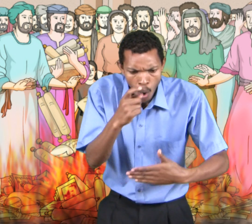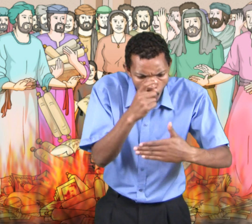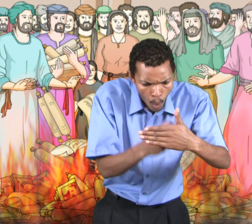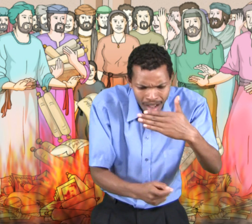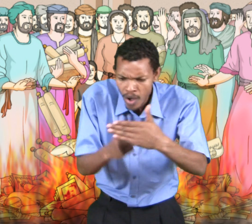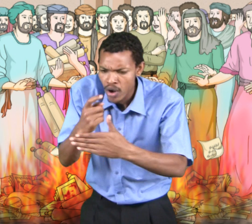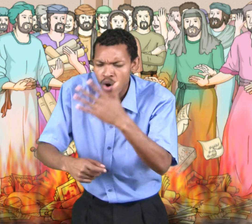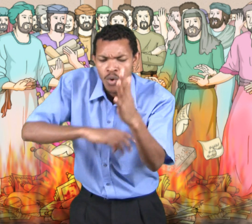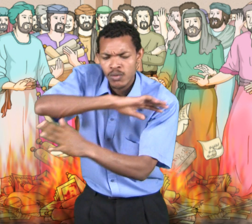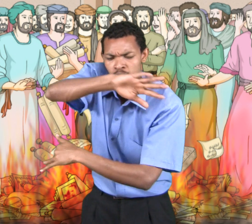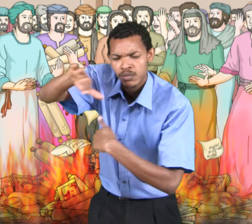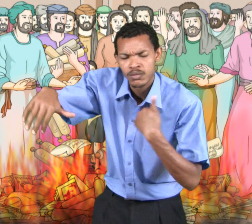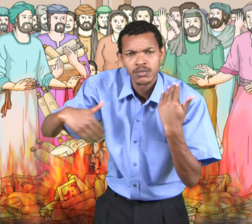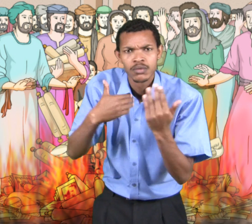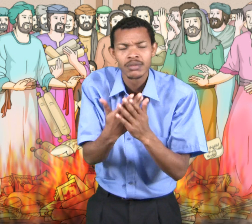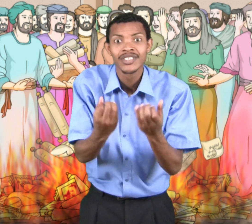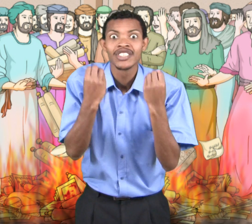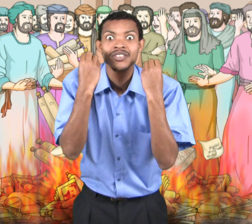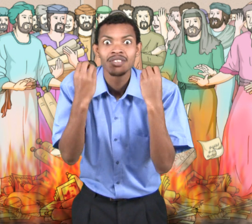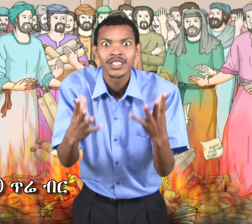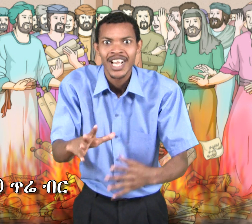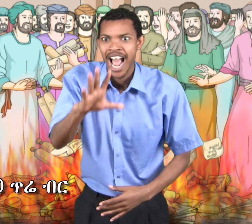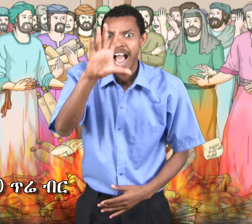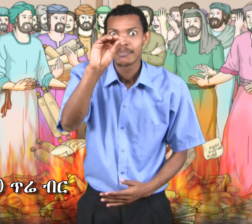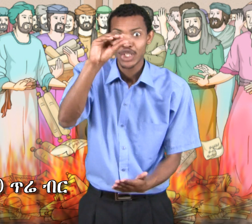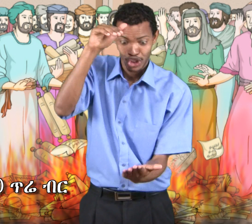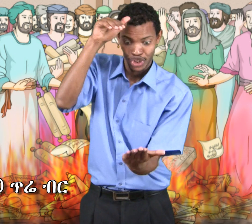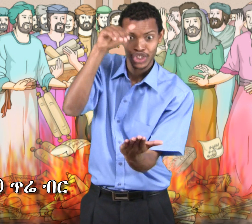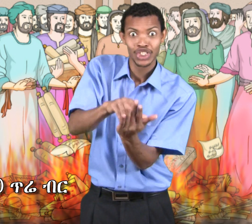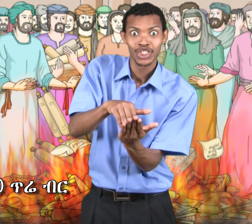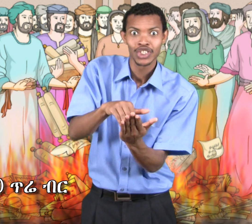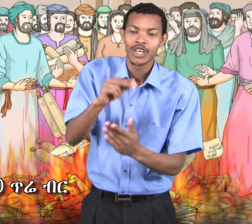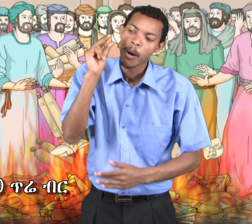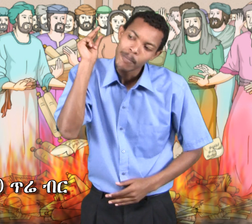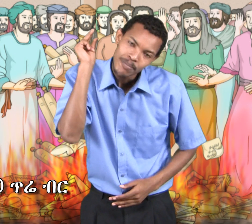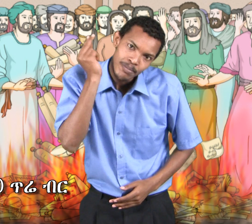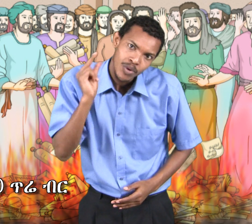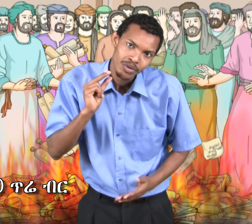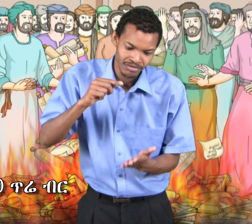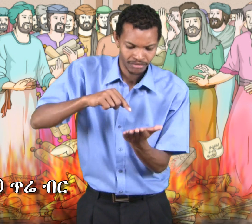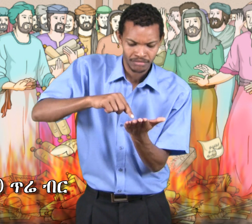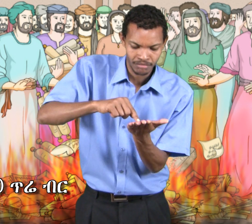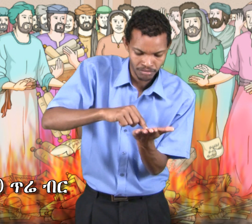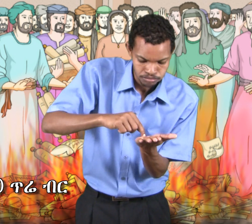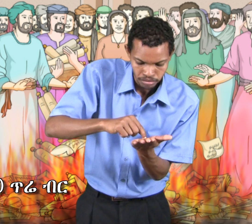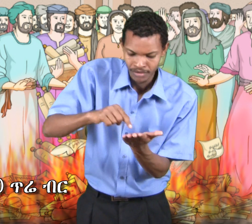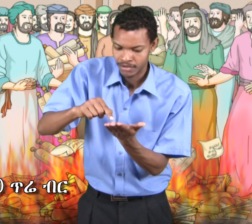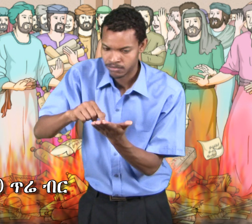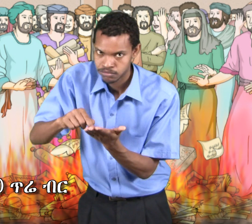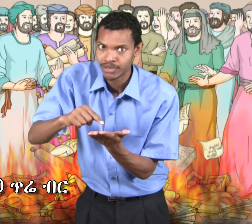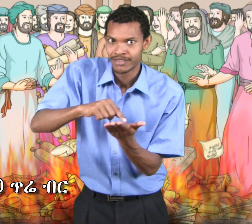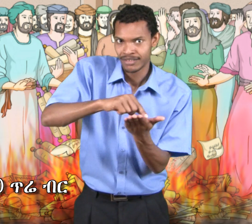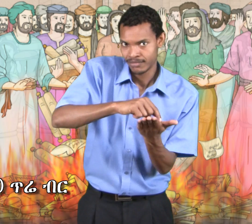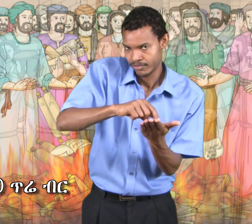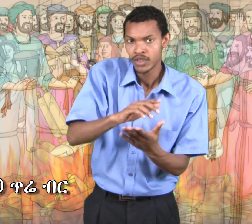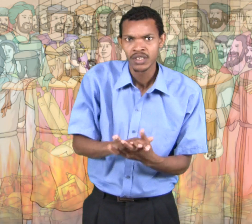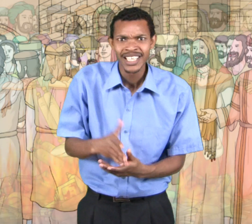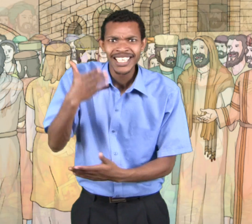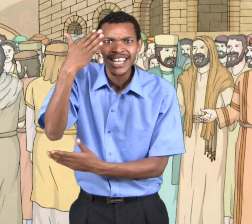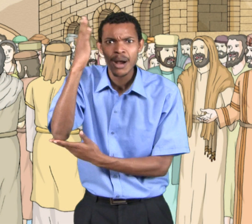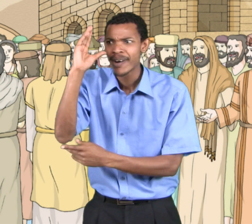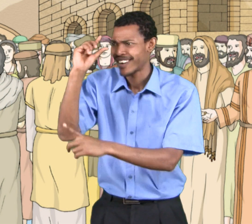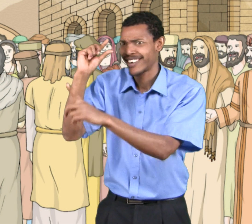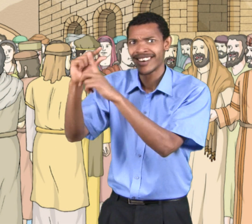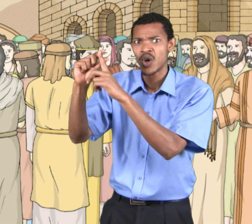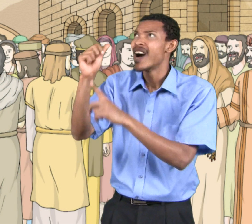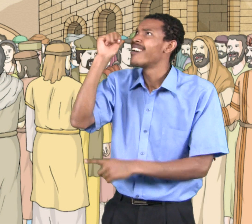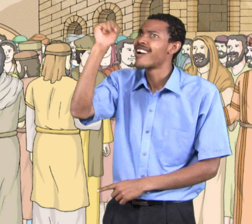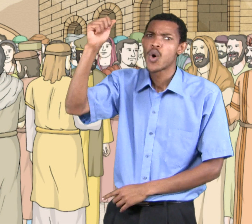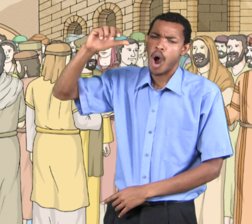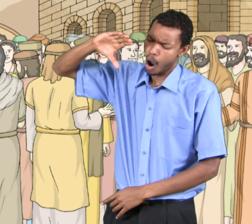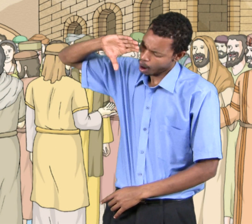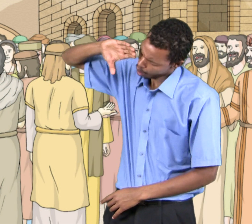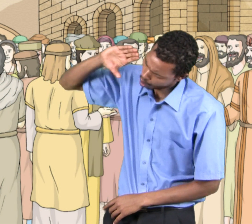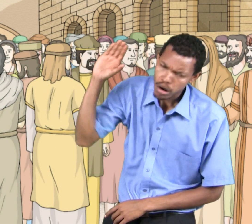When the value of the books was calculated, the total came to fifty thousand drachmas.